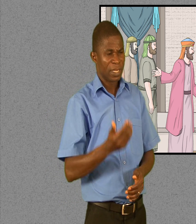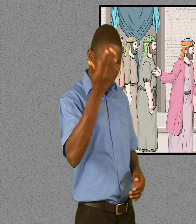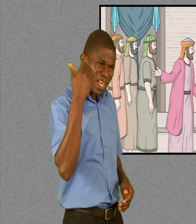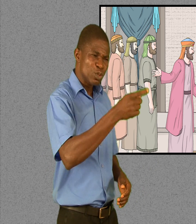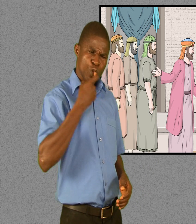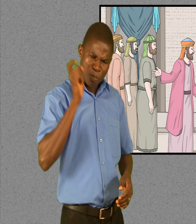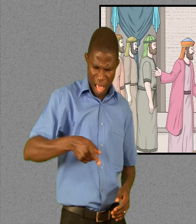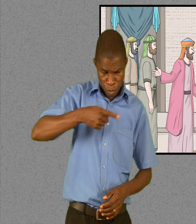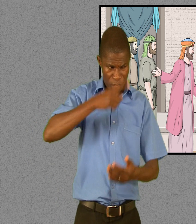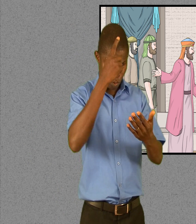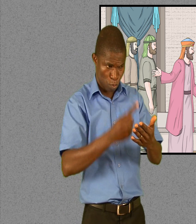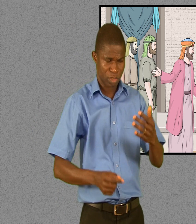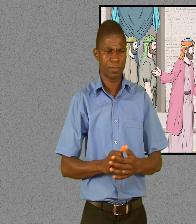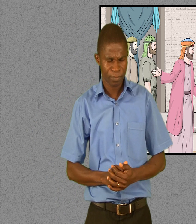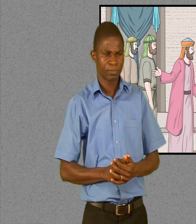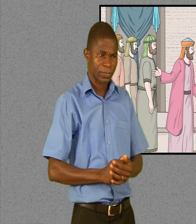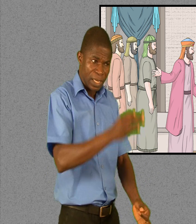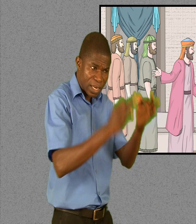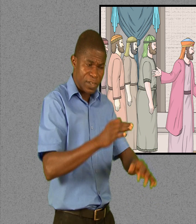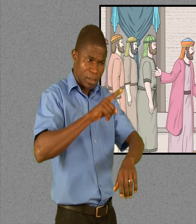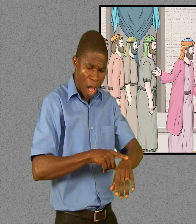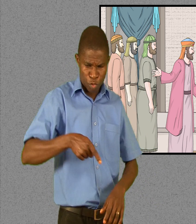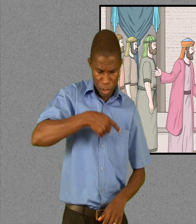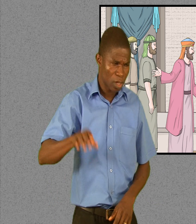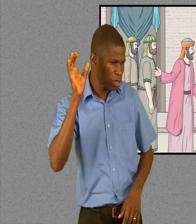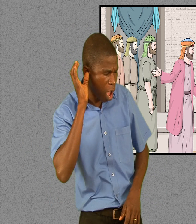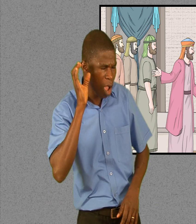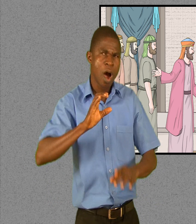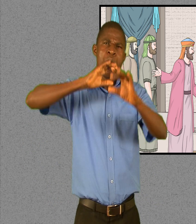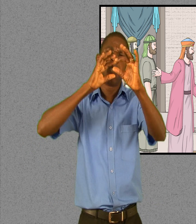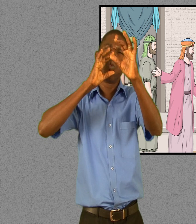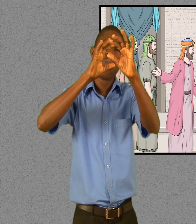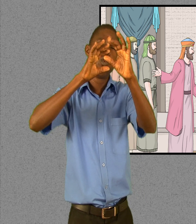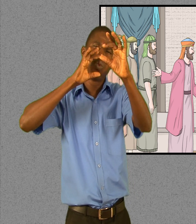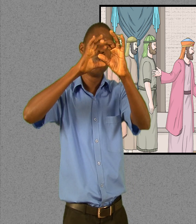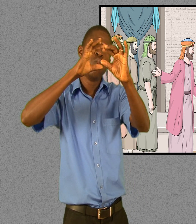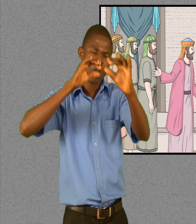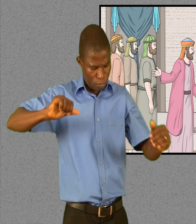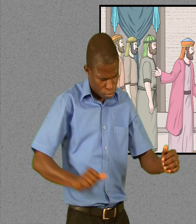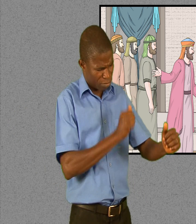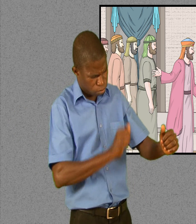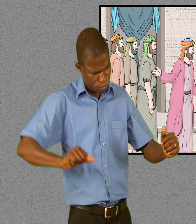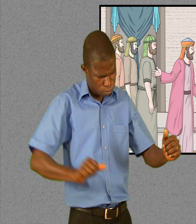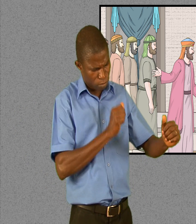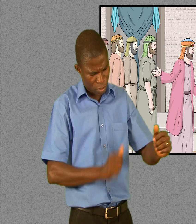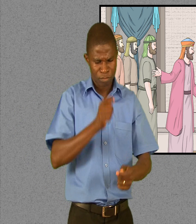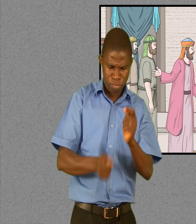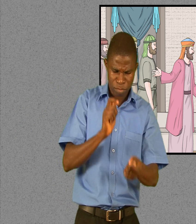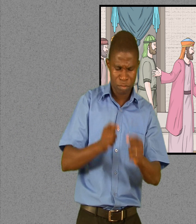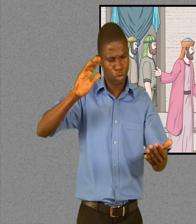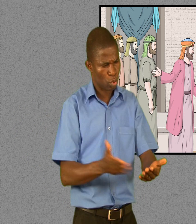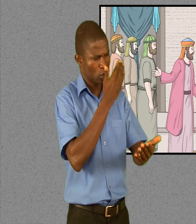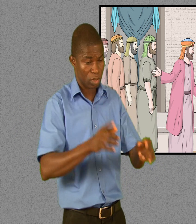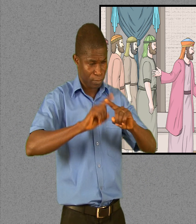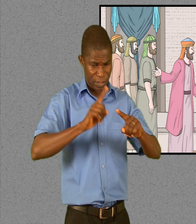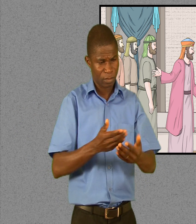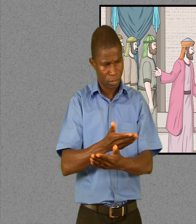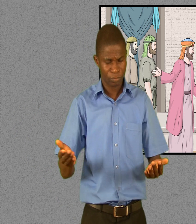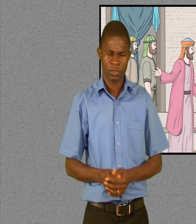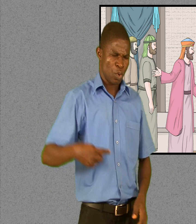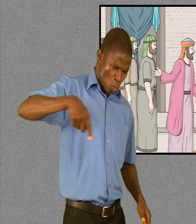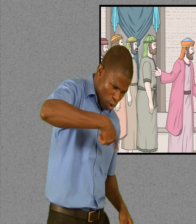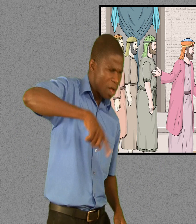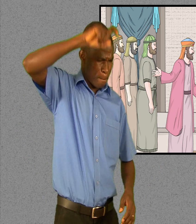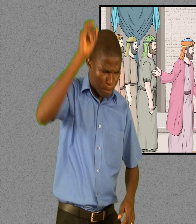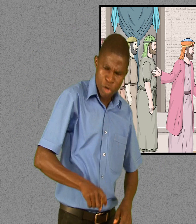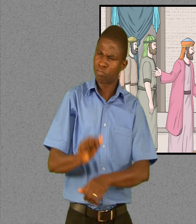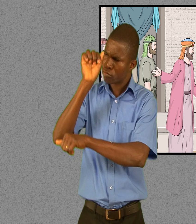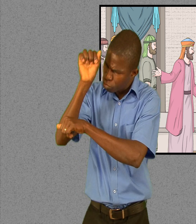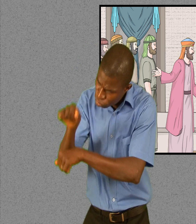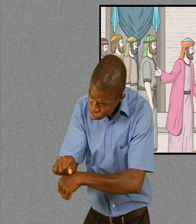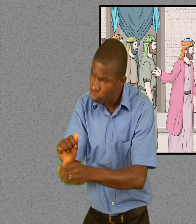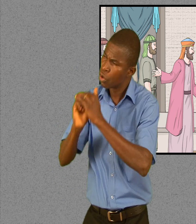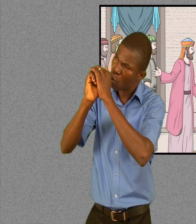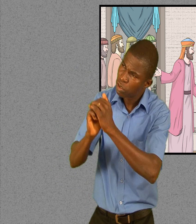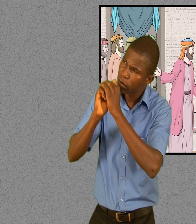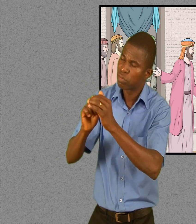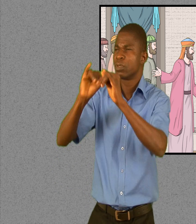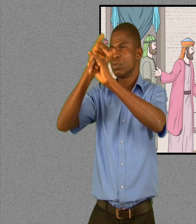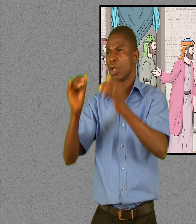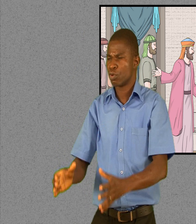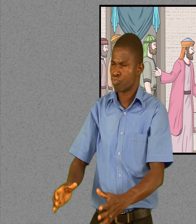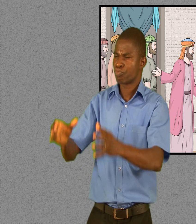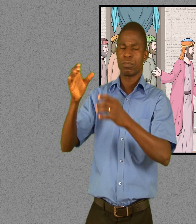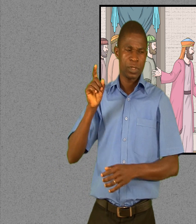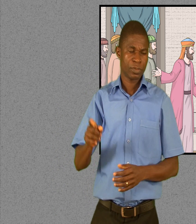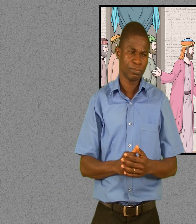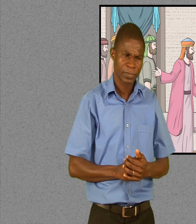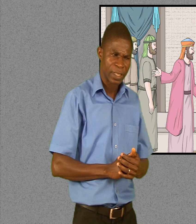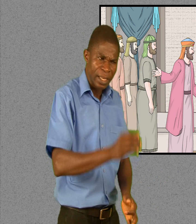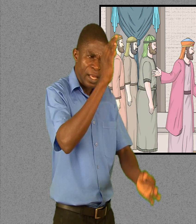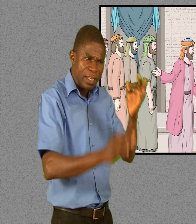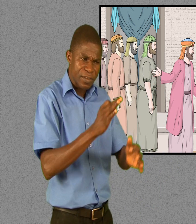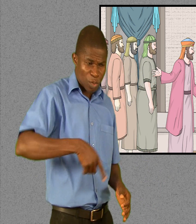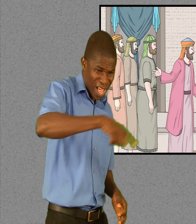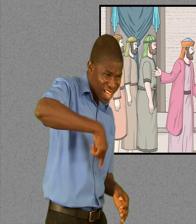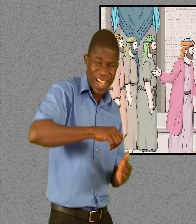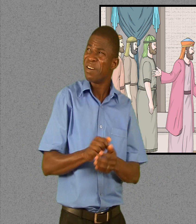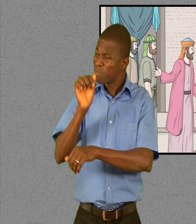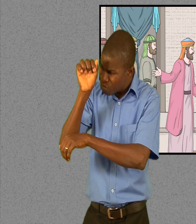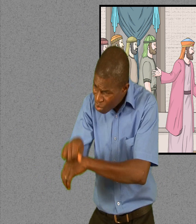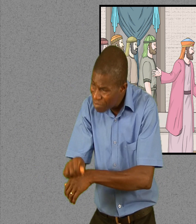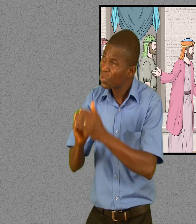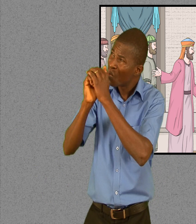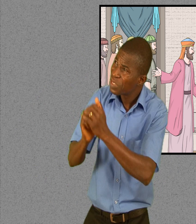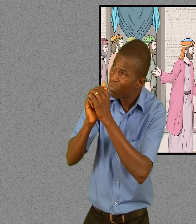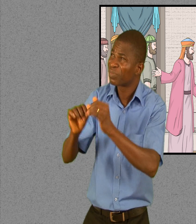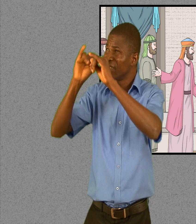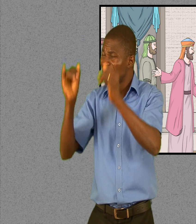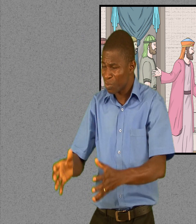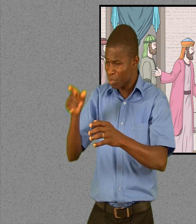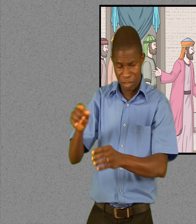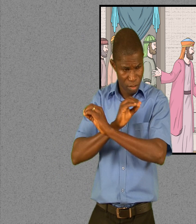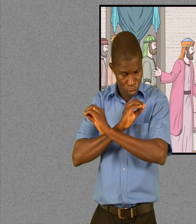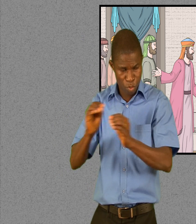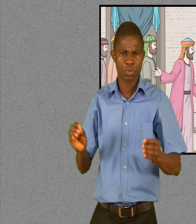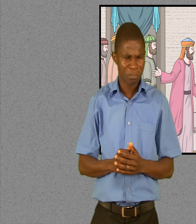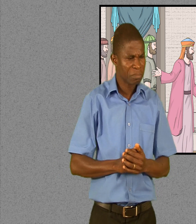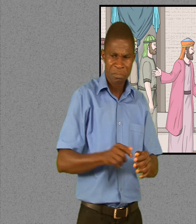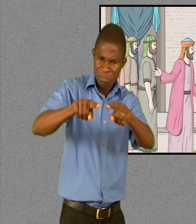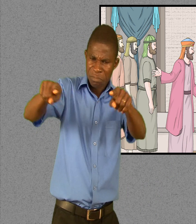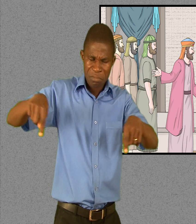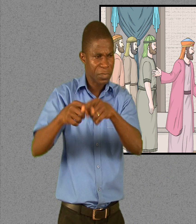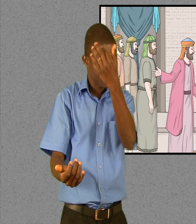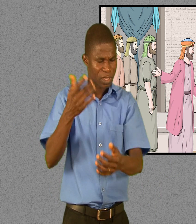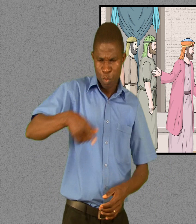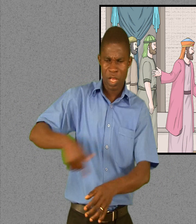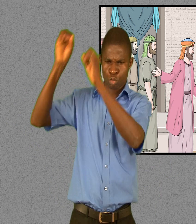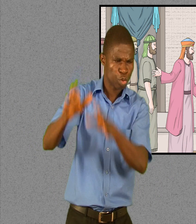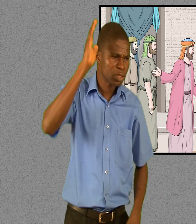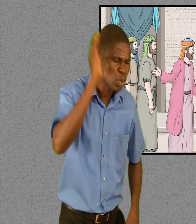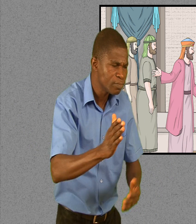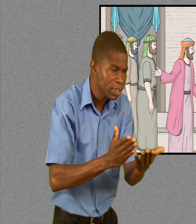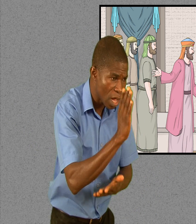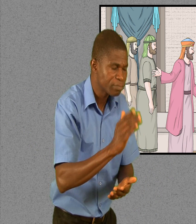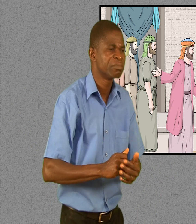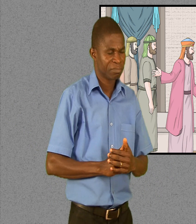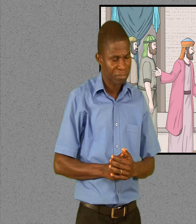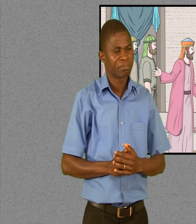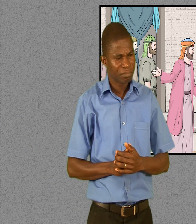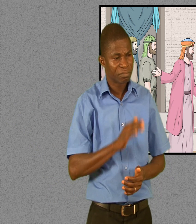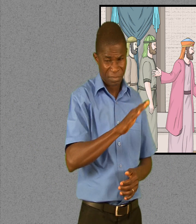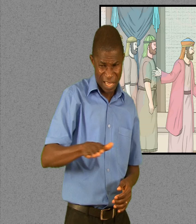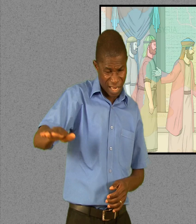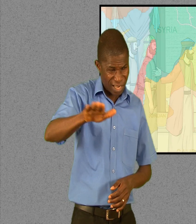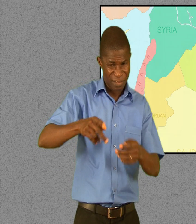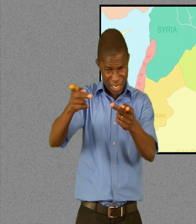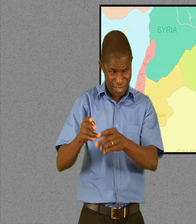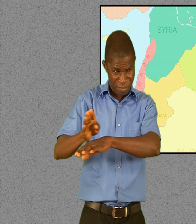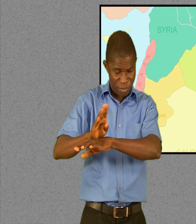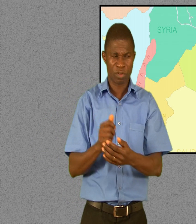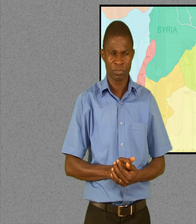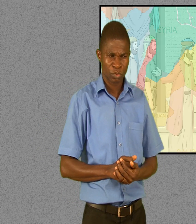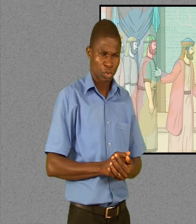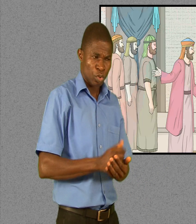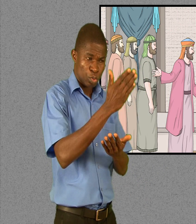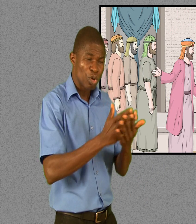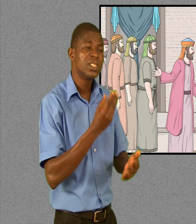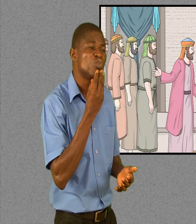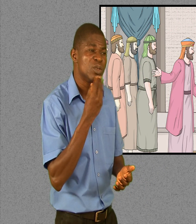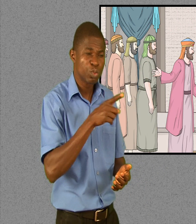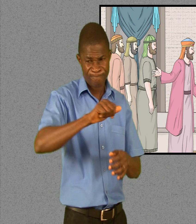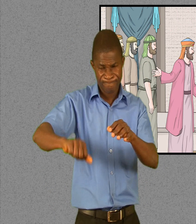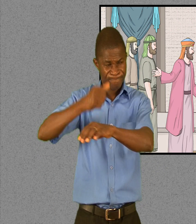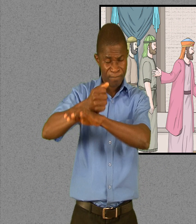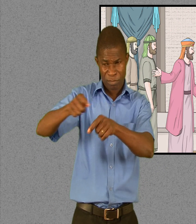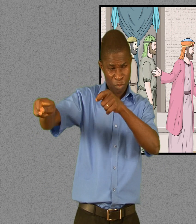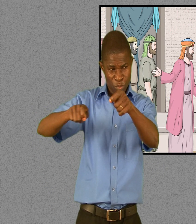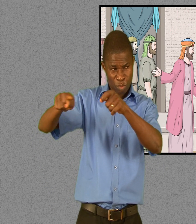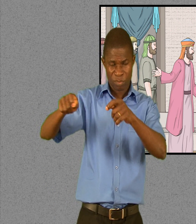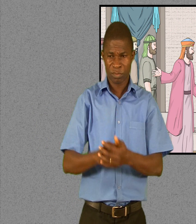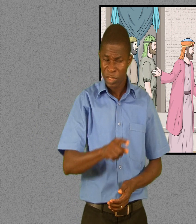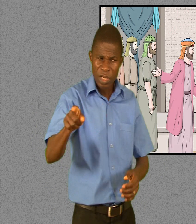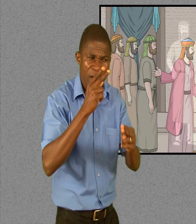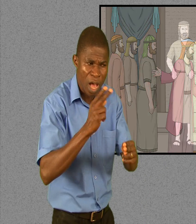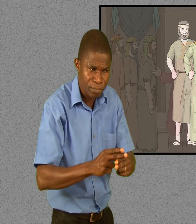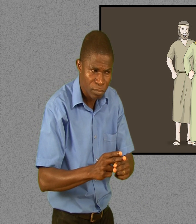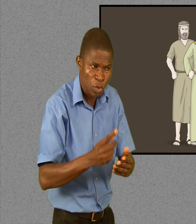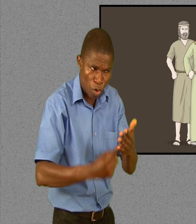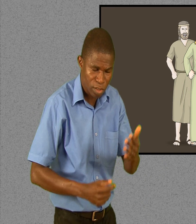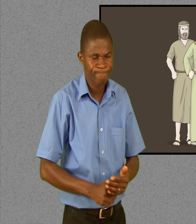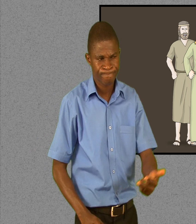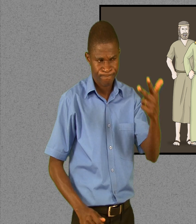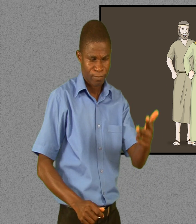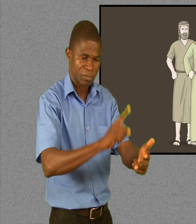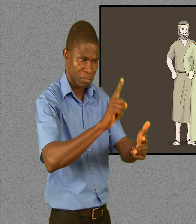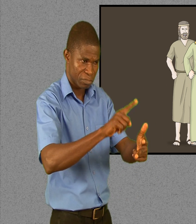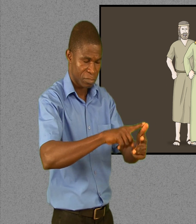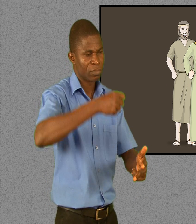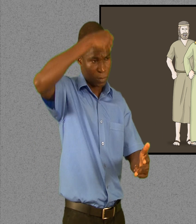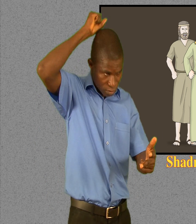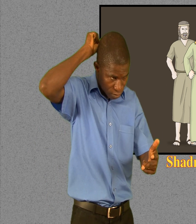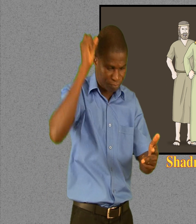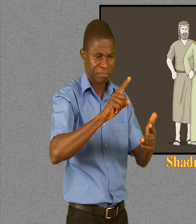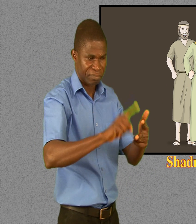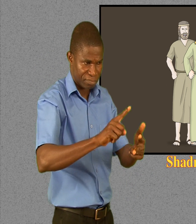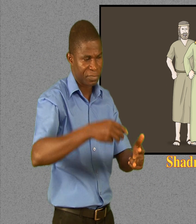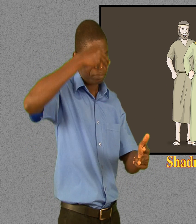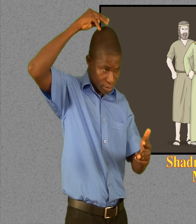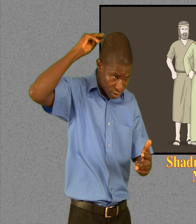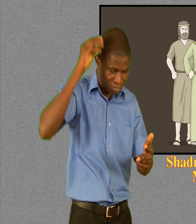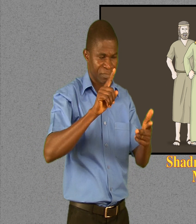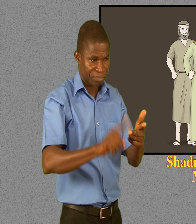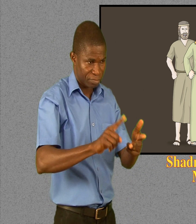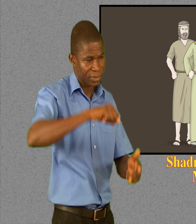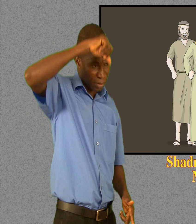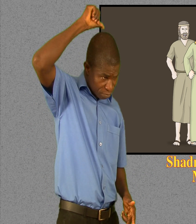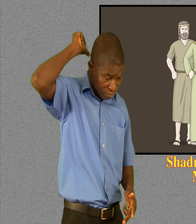You, O king, have issued a decree that everyone who hears the sound of the horn, flute, zither, lyre, harp, pipes, and all kinds of music must fall down and worship the golden statue, and that whoever does not fall down and worship will be thrown into the blazing fiery furnace.